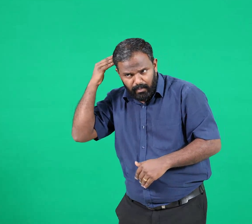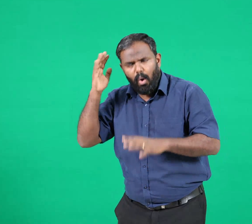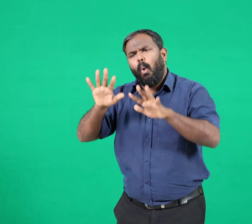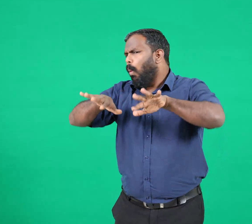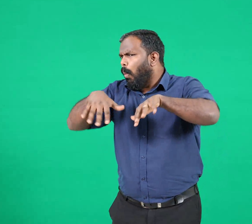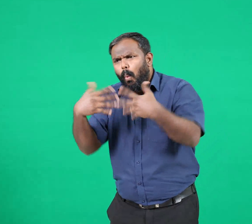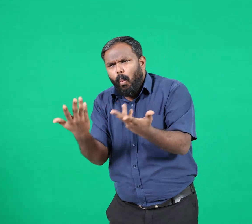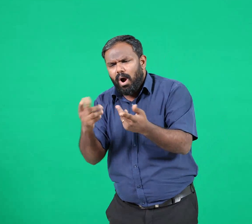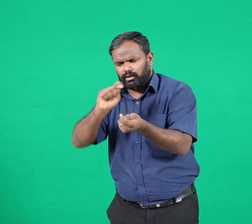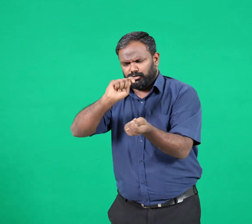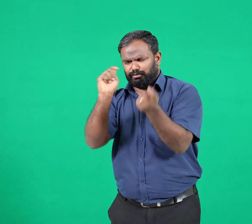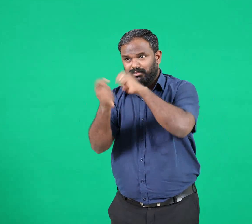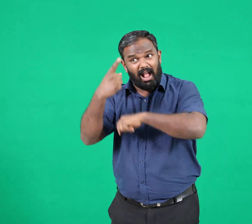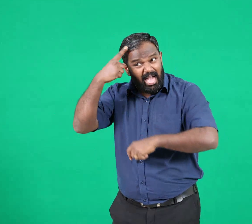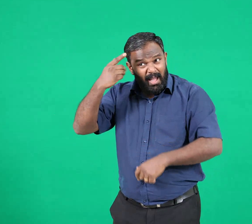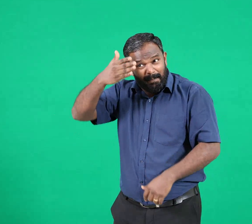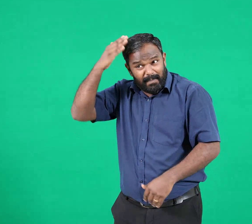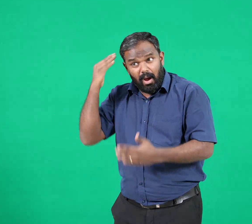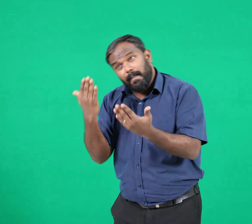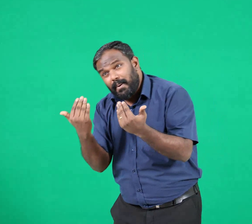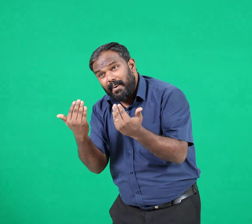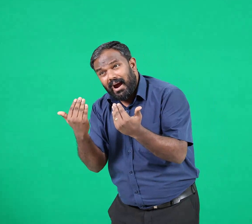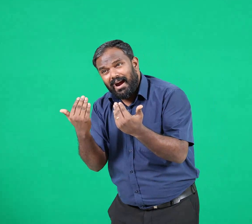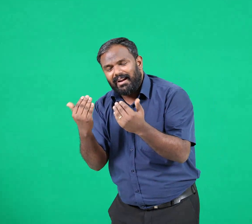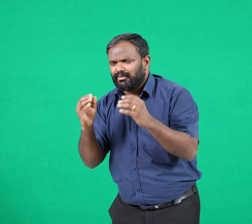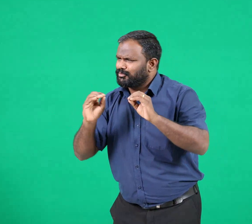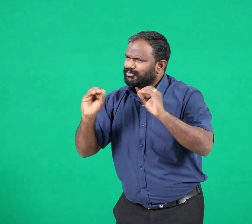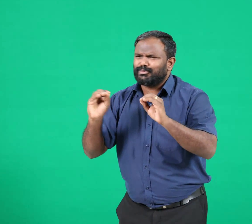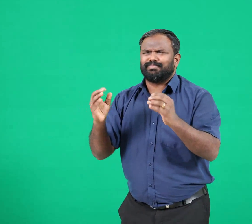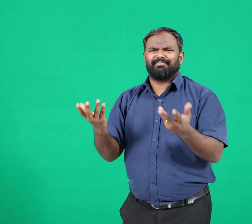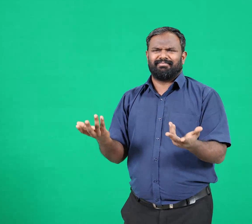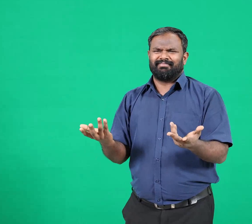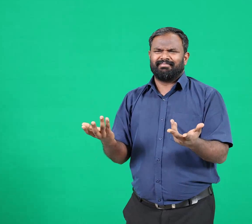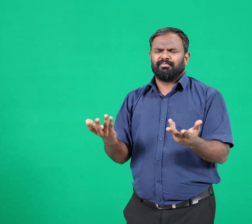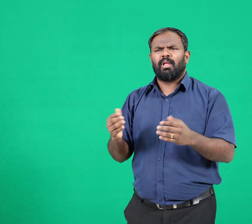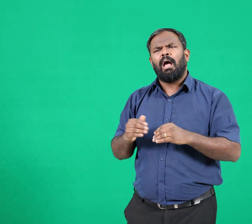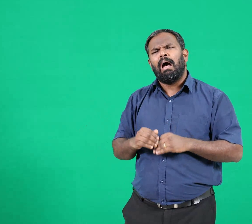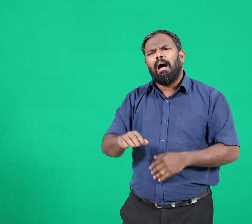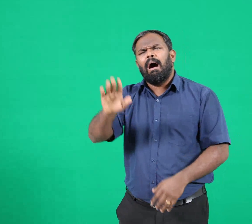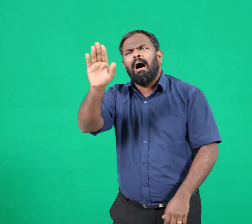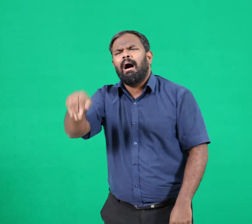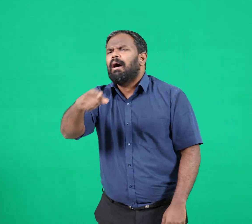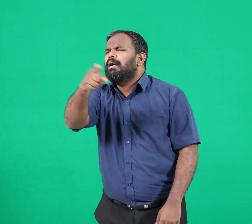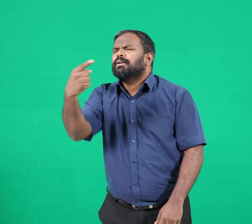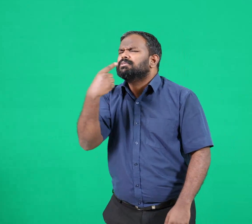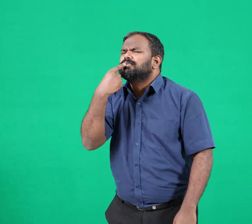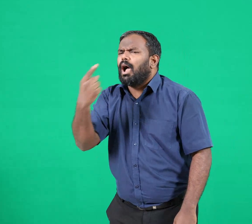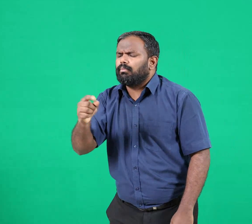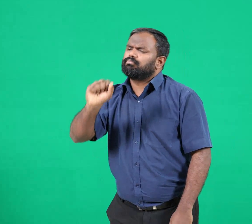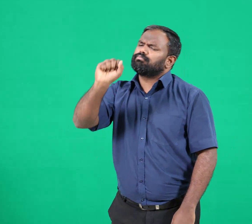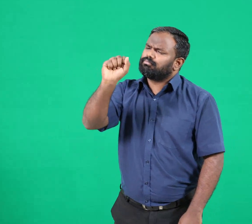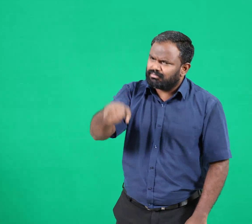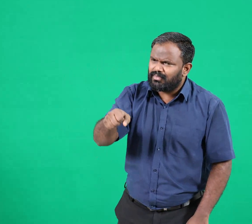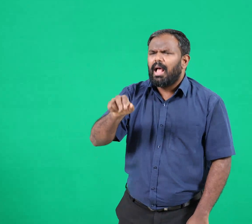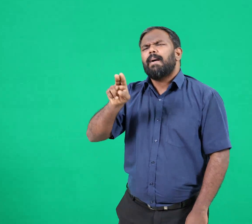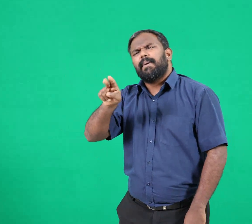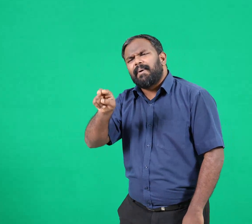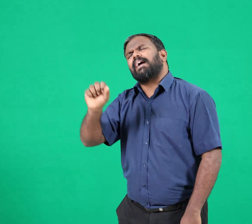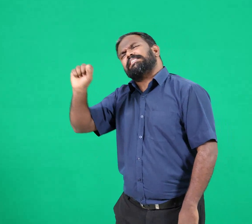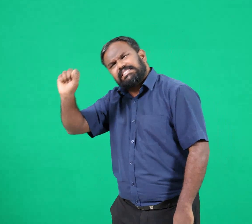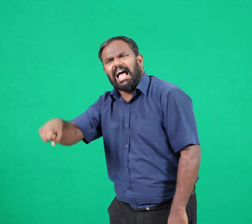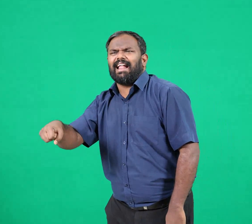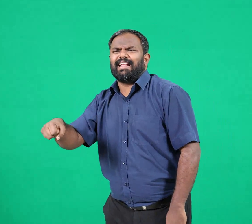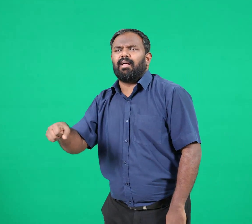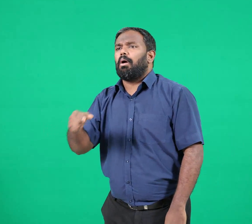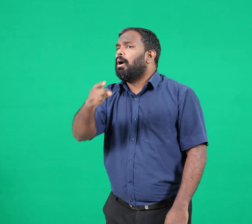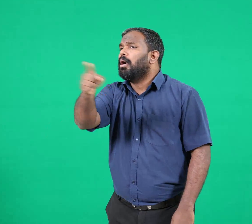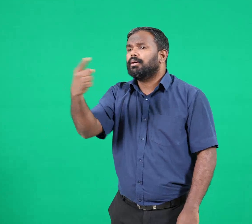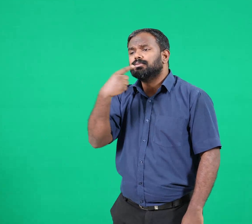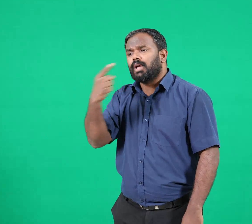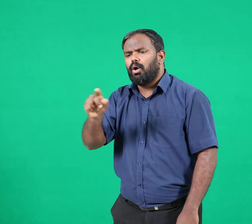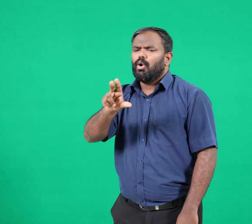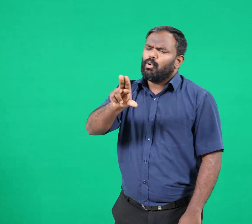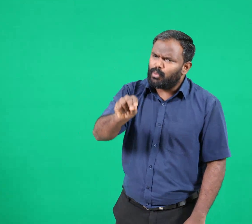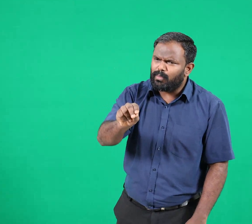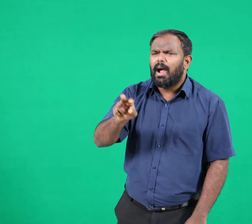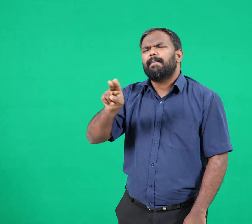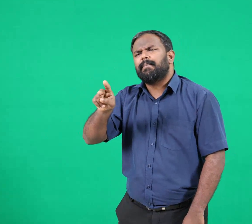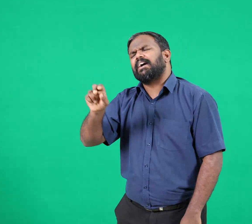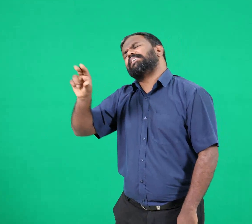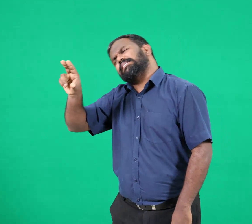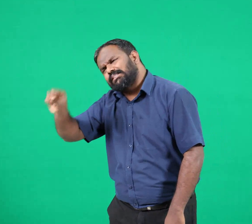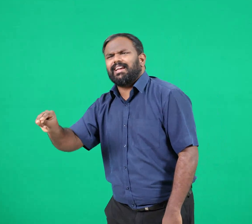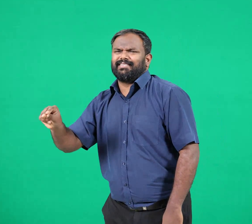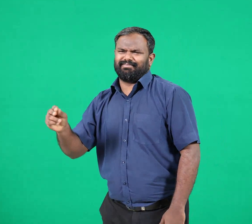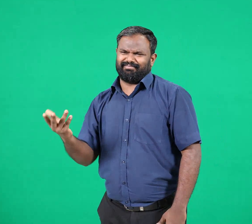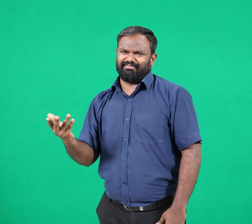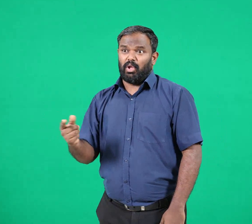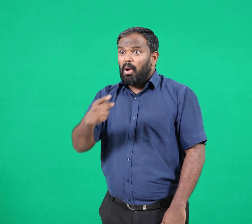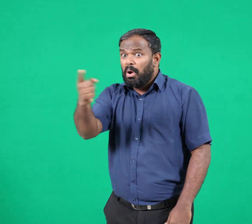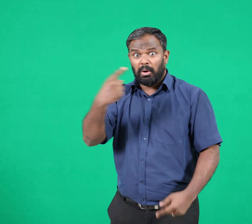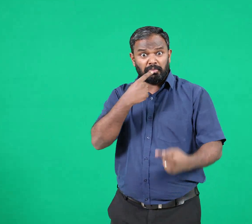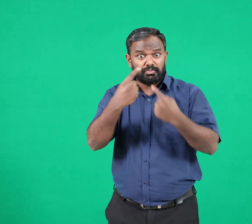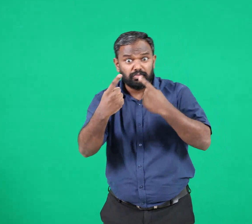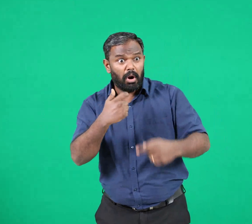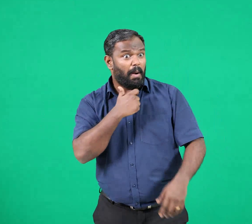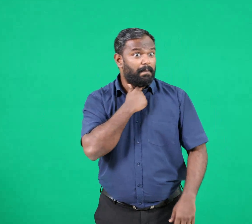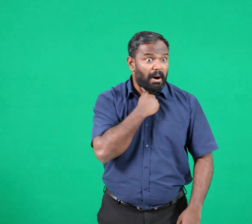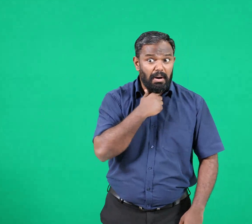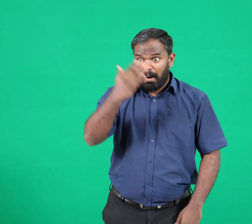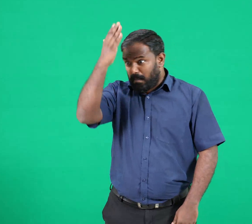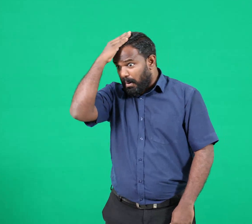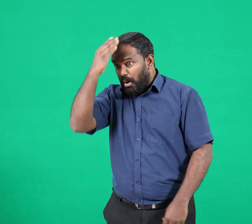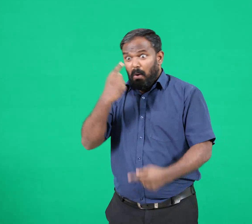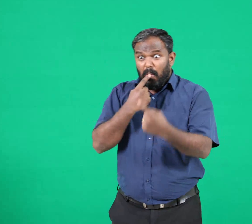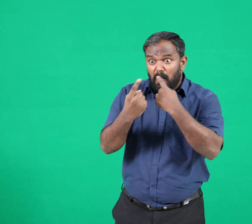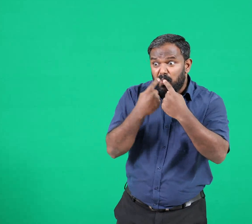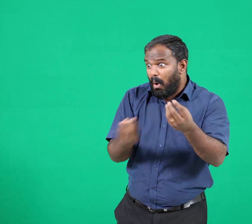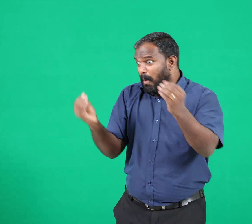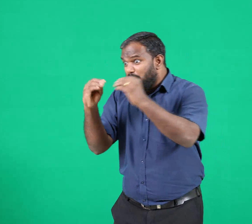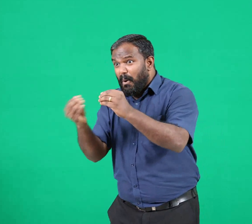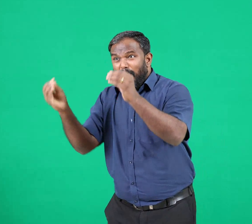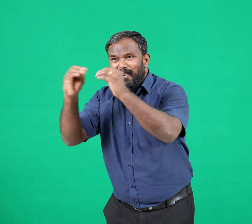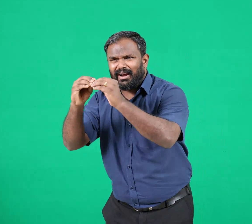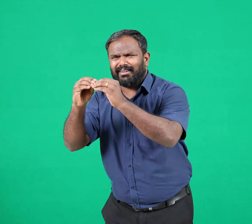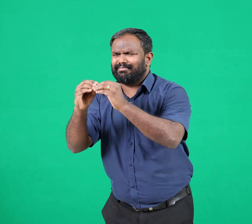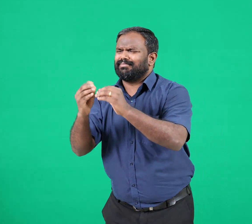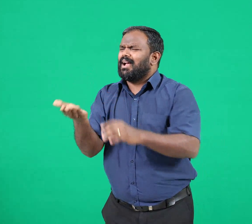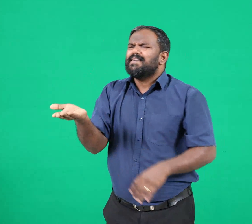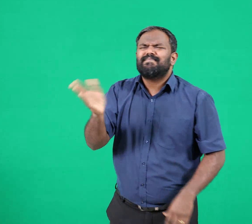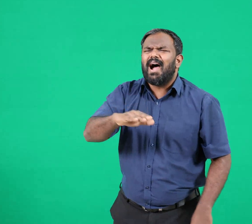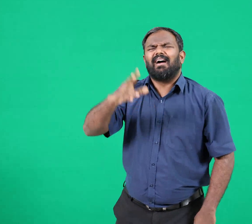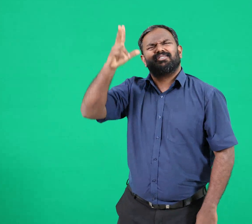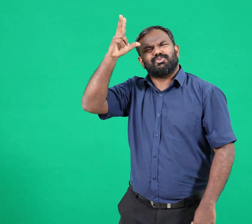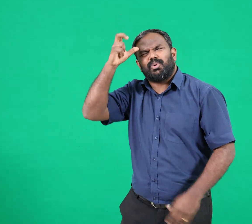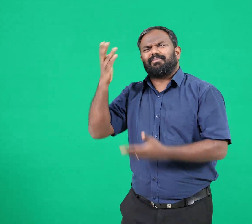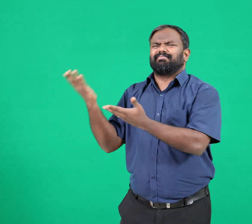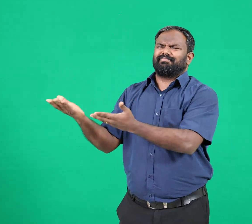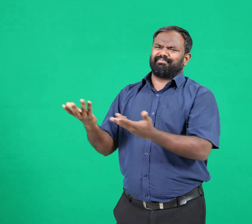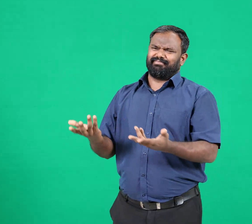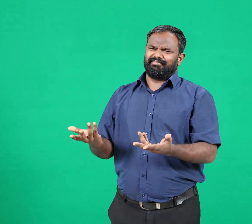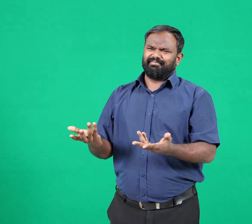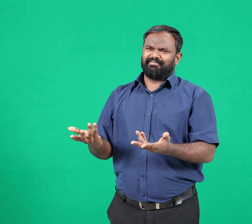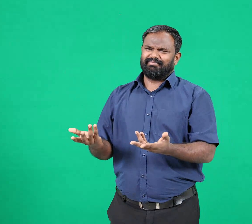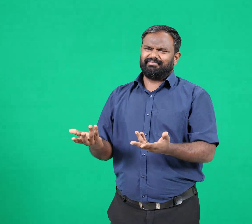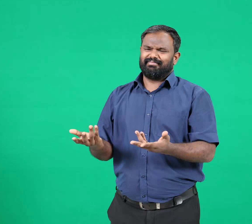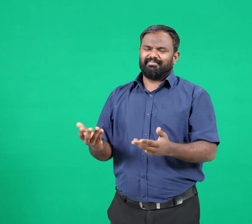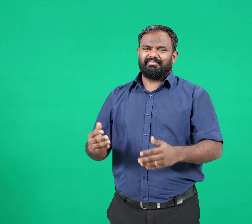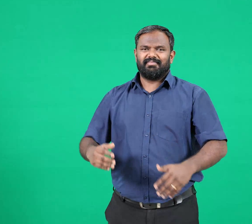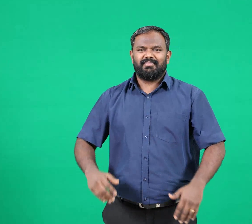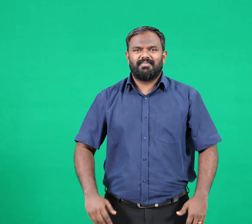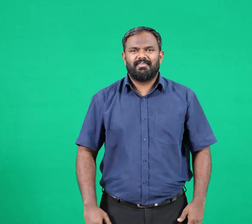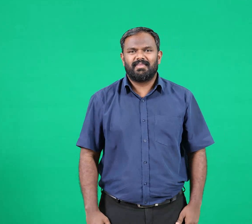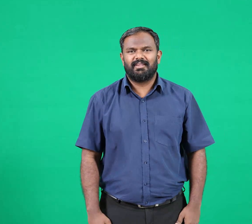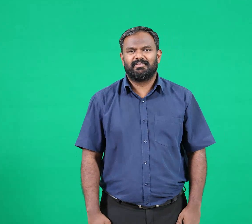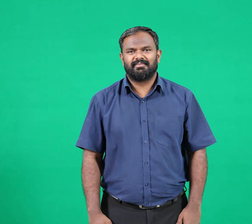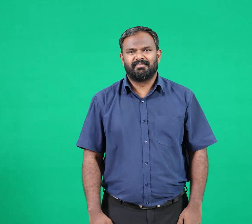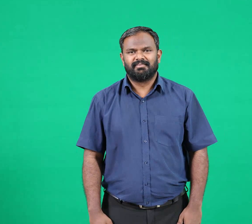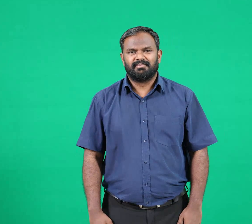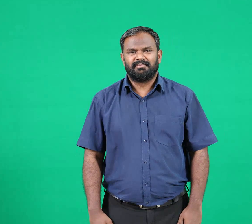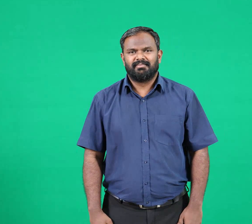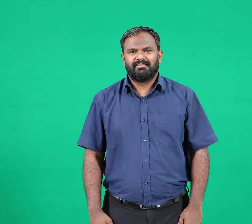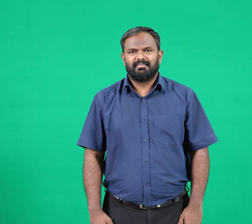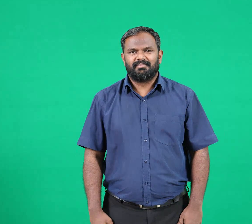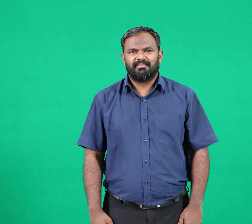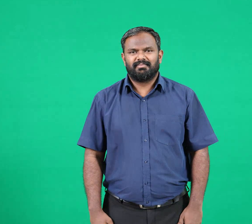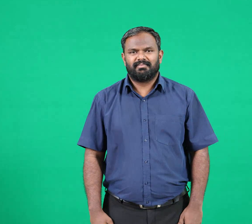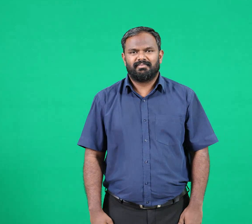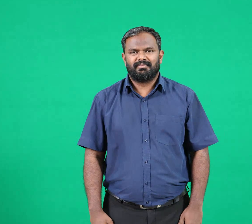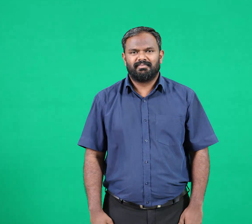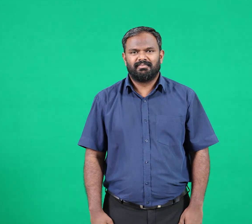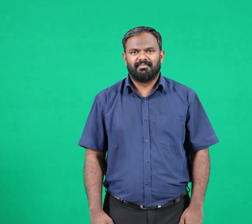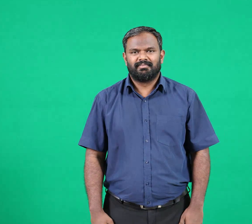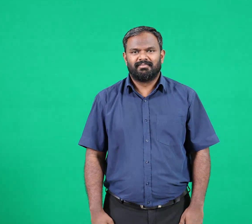Simply let your ' Yes ' be ' Yes,' and your ' No,' ' No.' Anything more comes from the evil one.